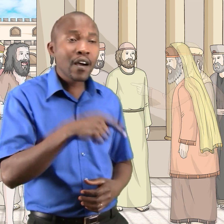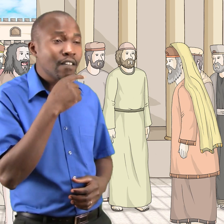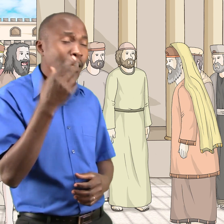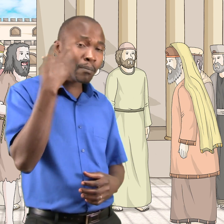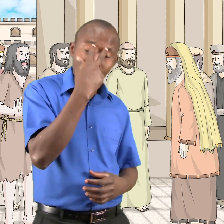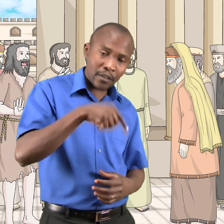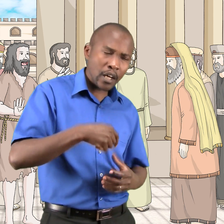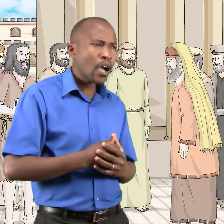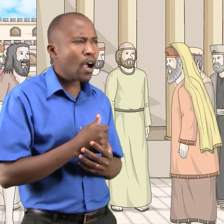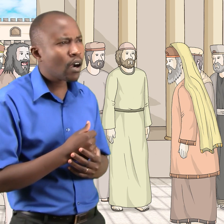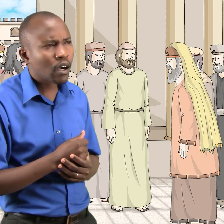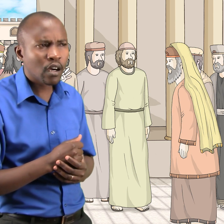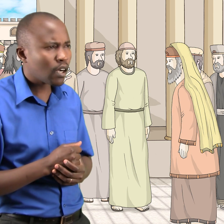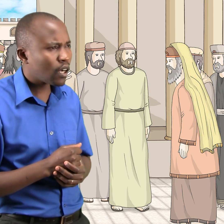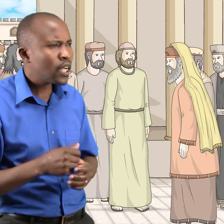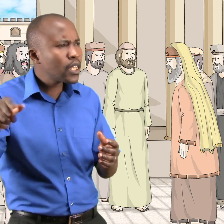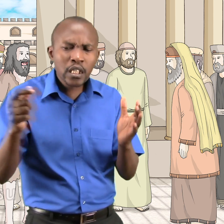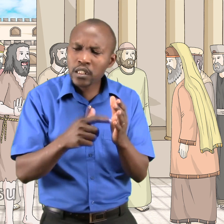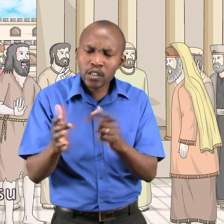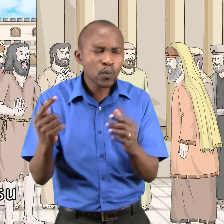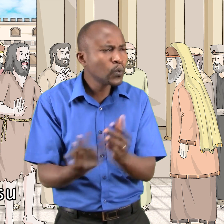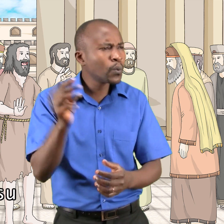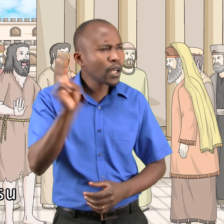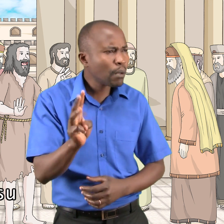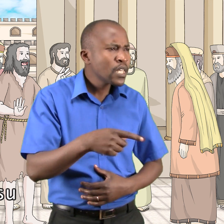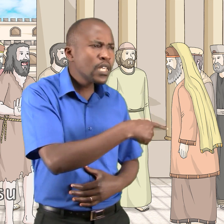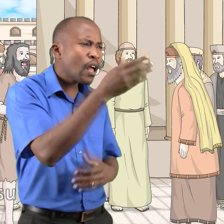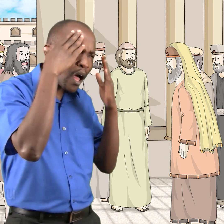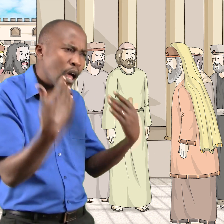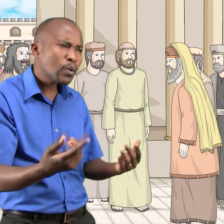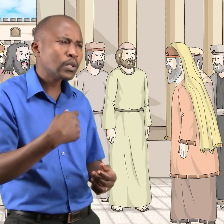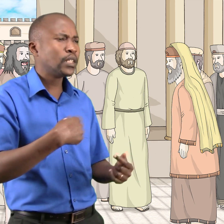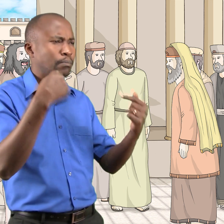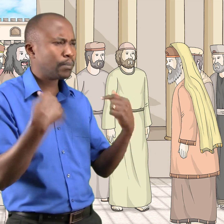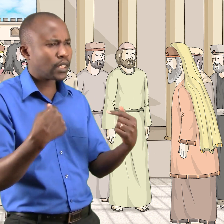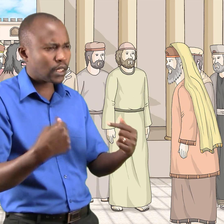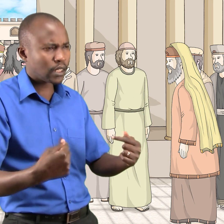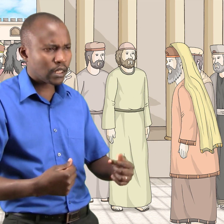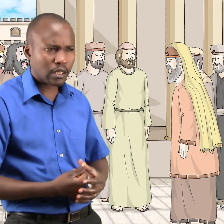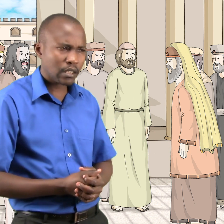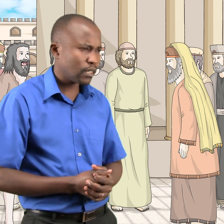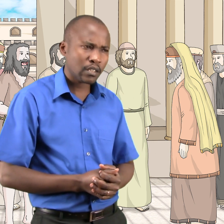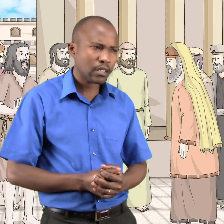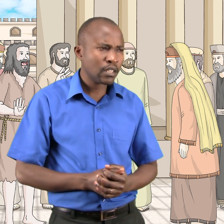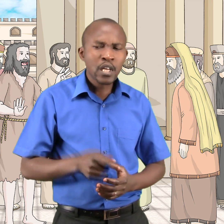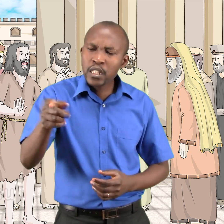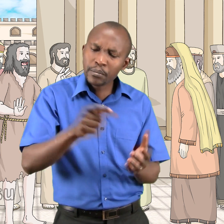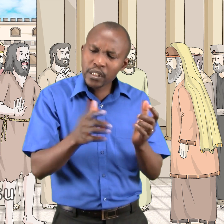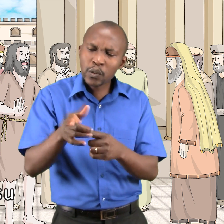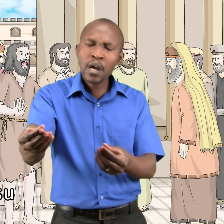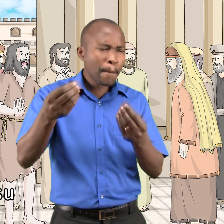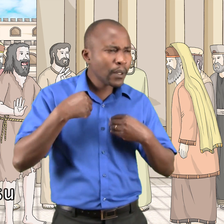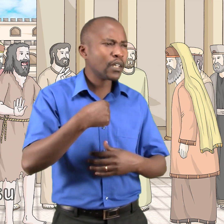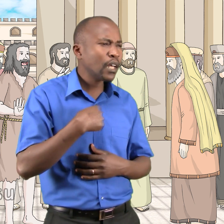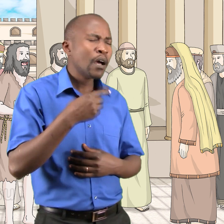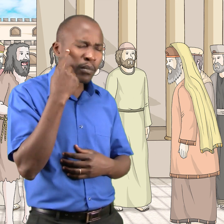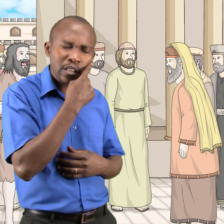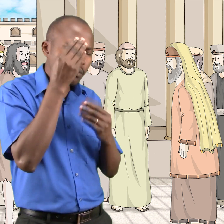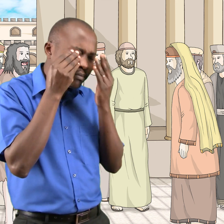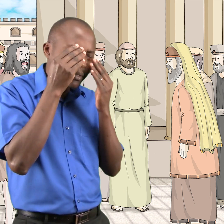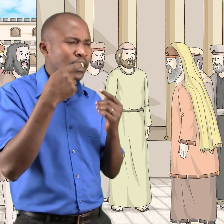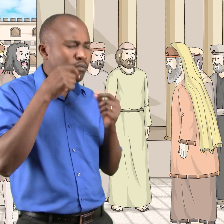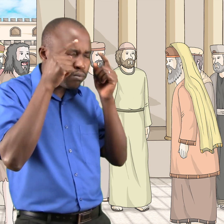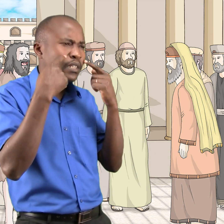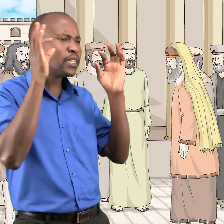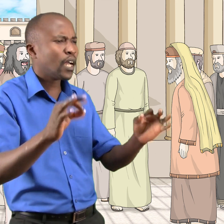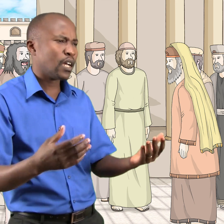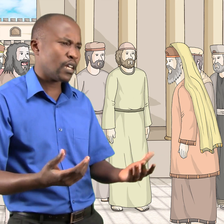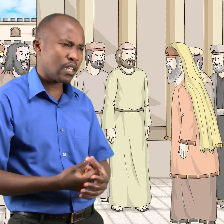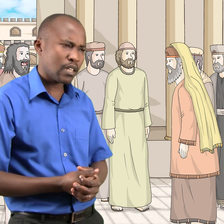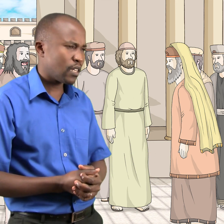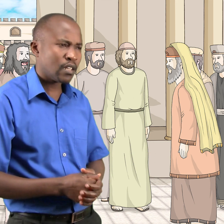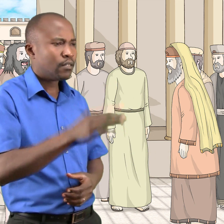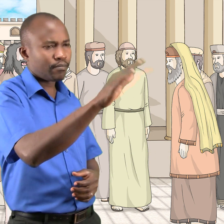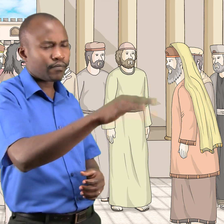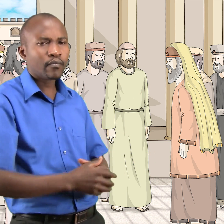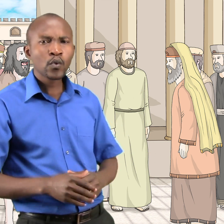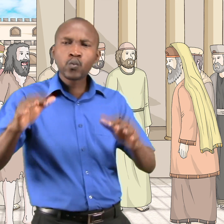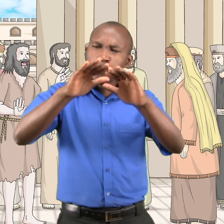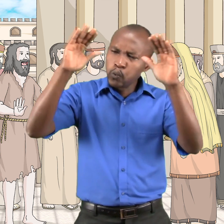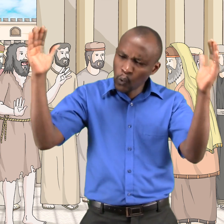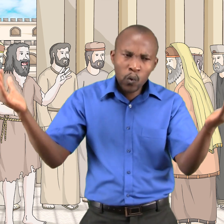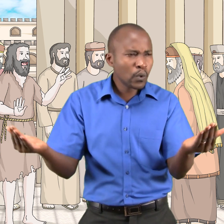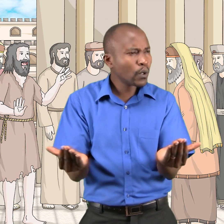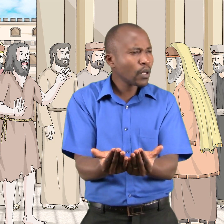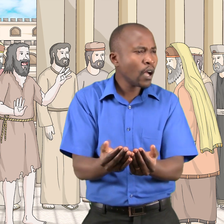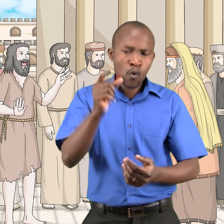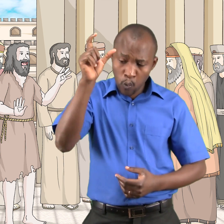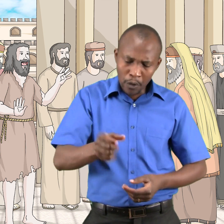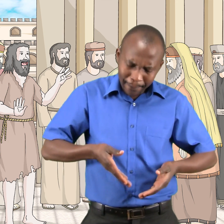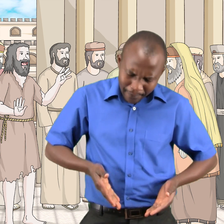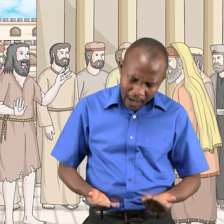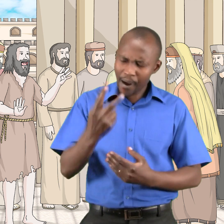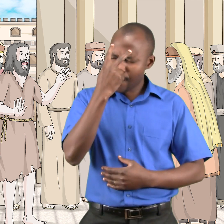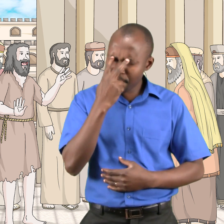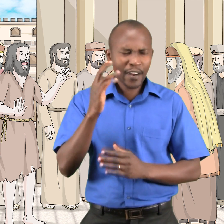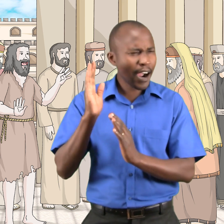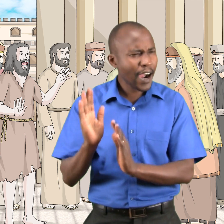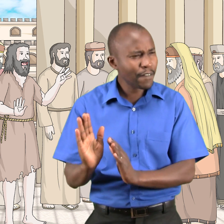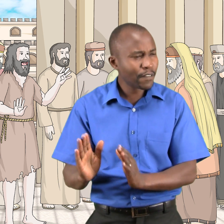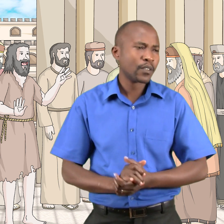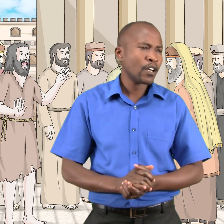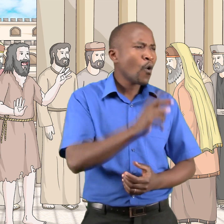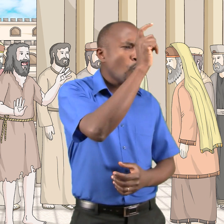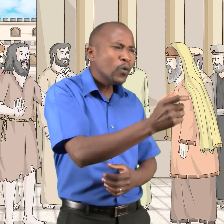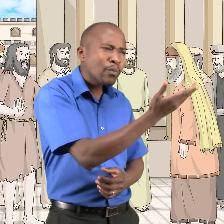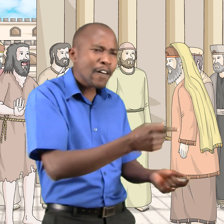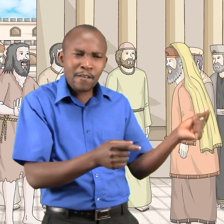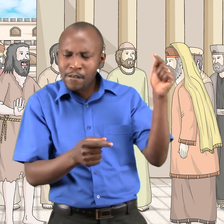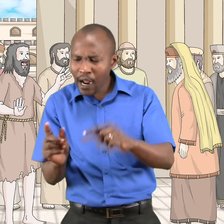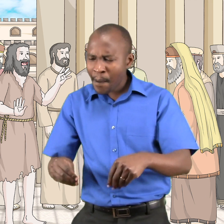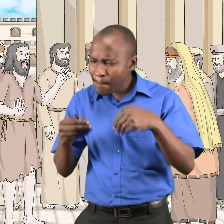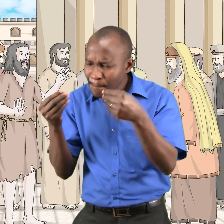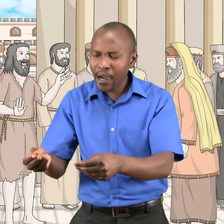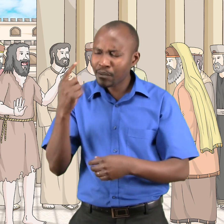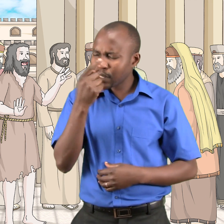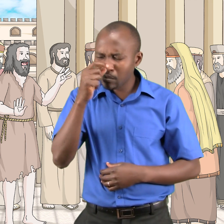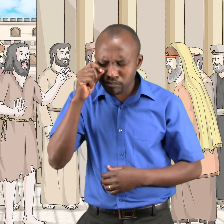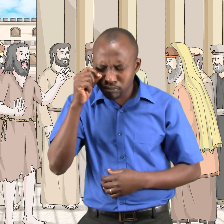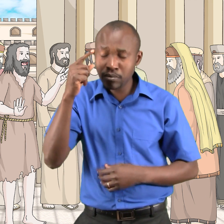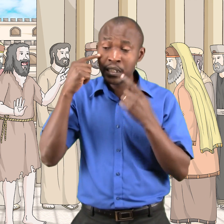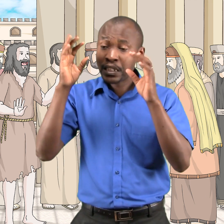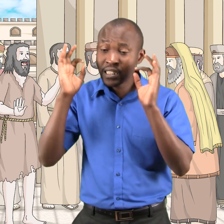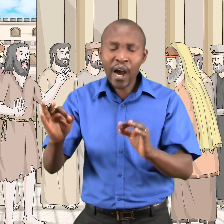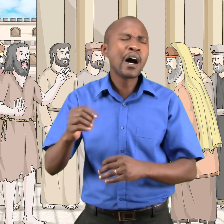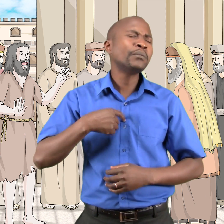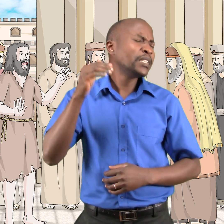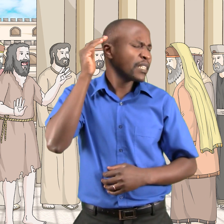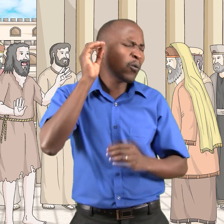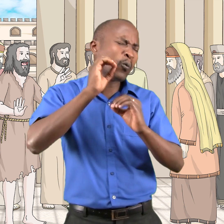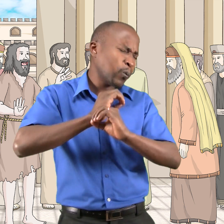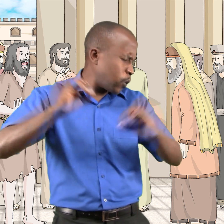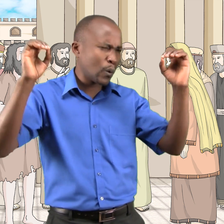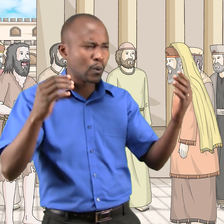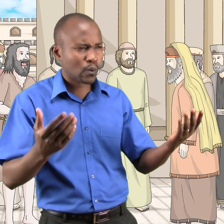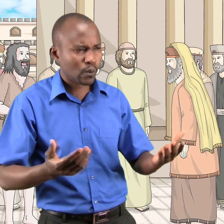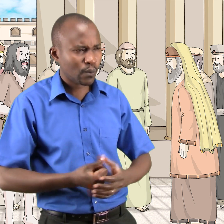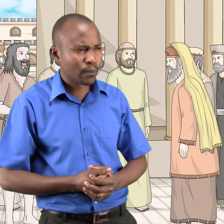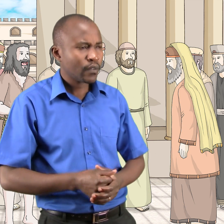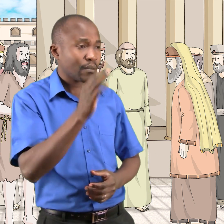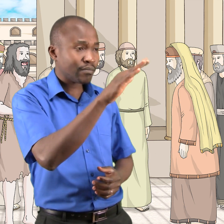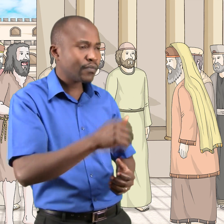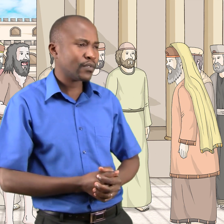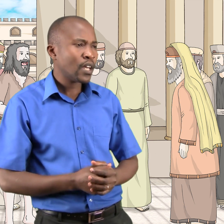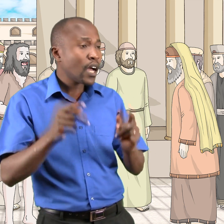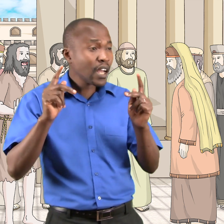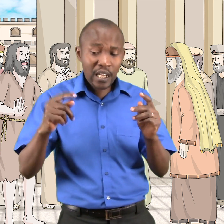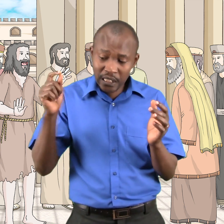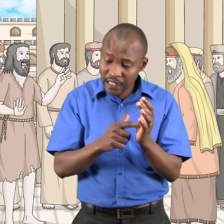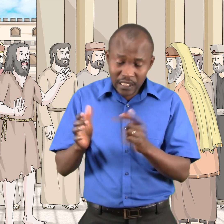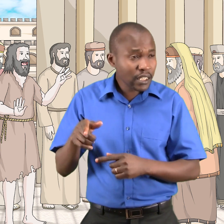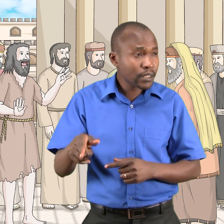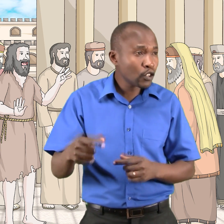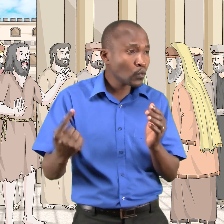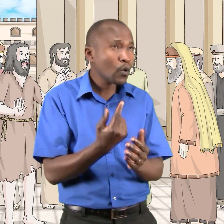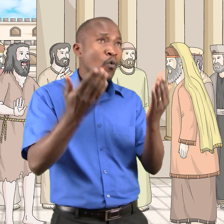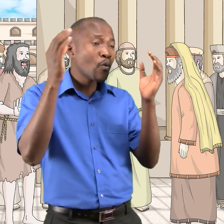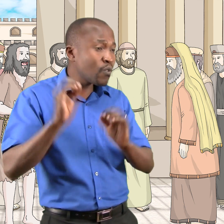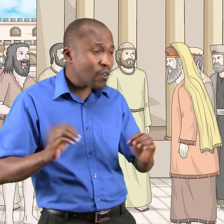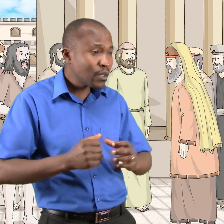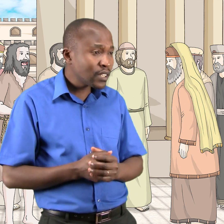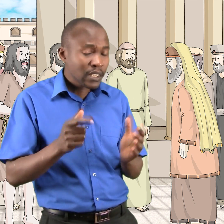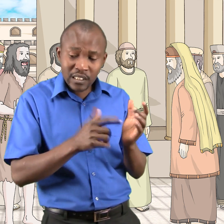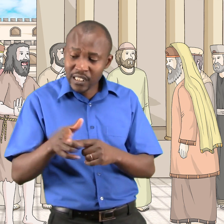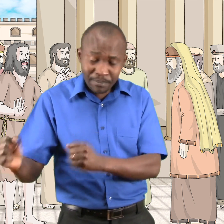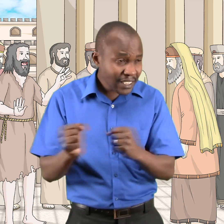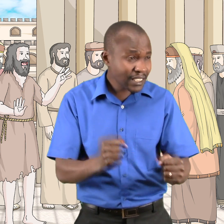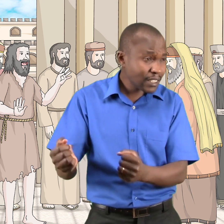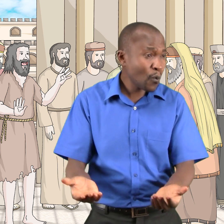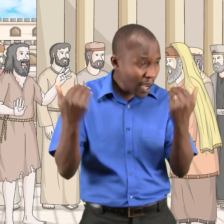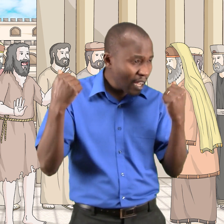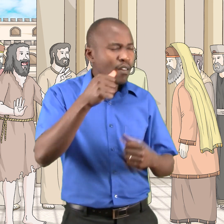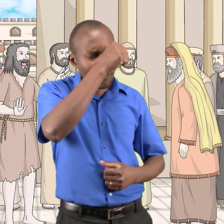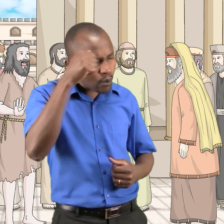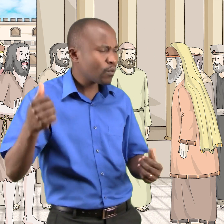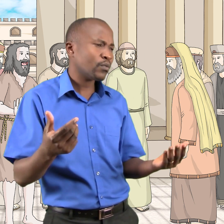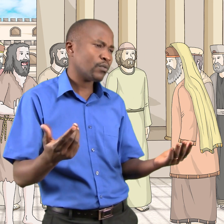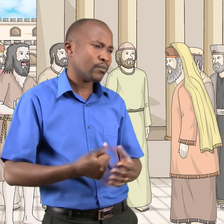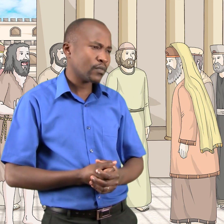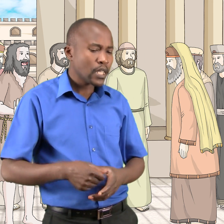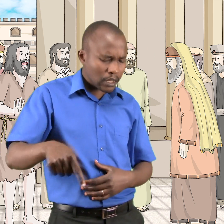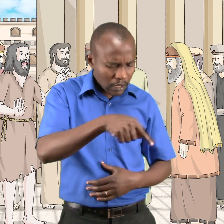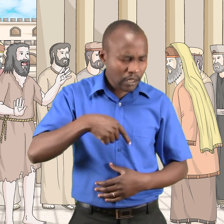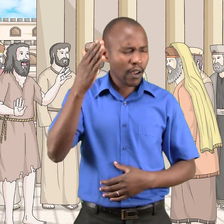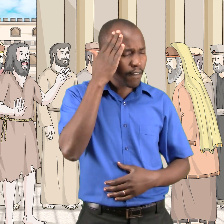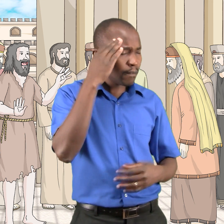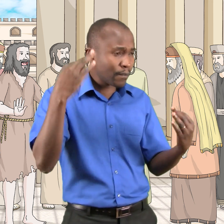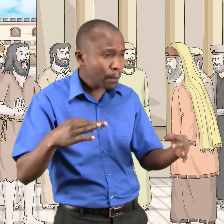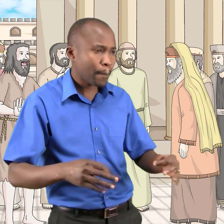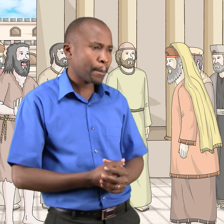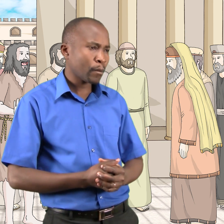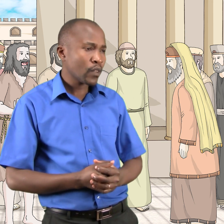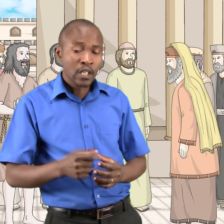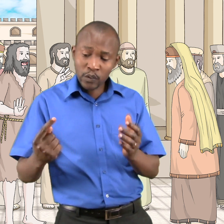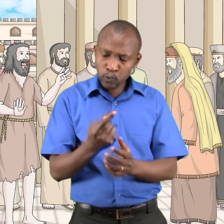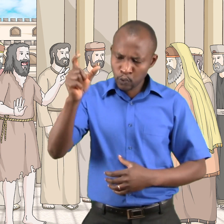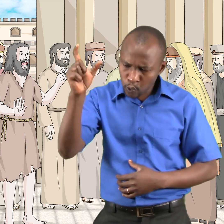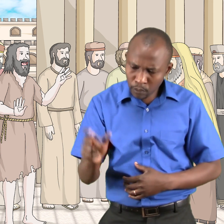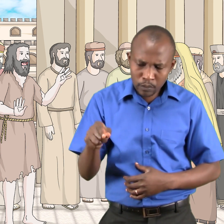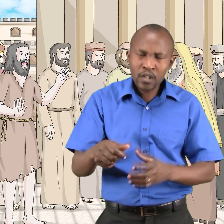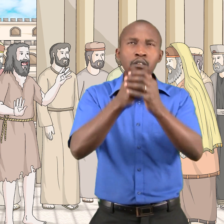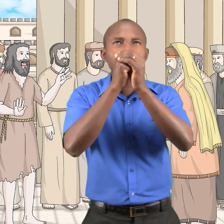“That is remarkable indeed!” the man said. “You do not know where He is from, and yet He opened my eyes. We know that God does not listen to sinners, but He does listen to the one who worships Him and does His will.